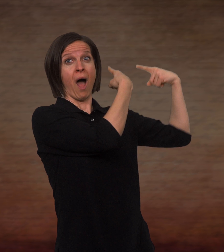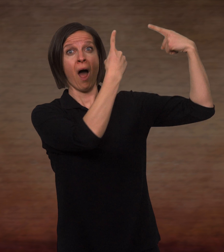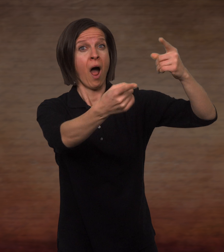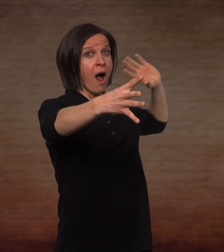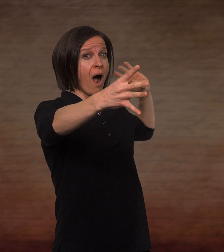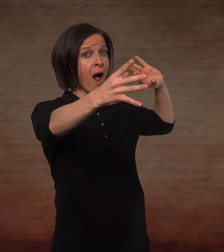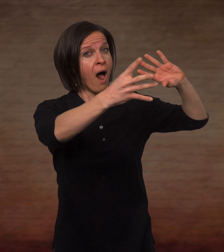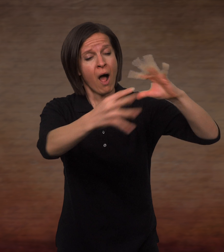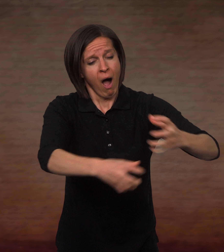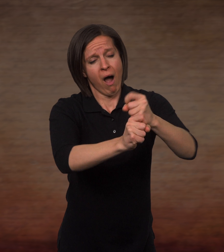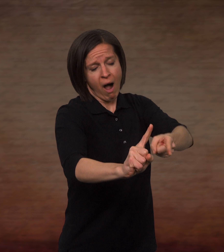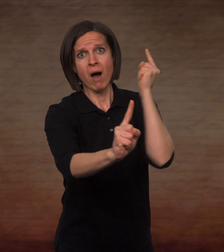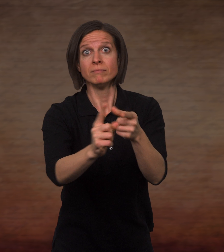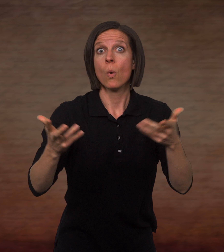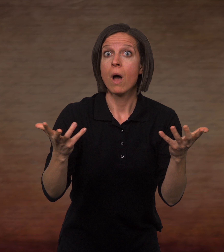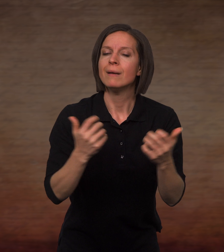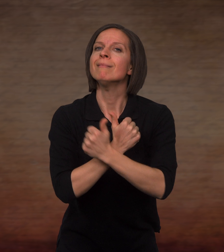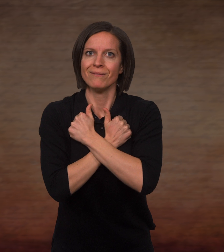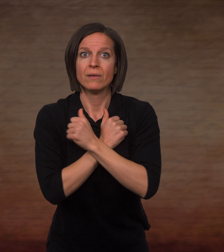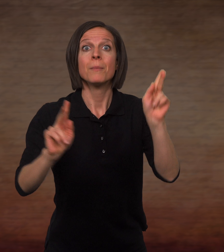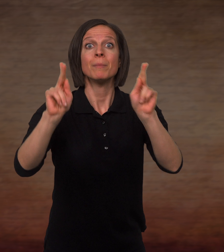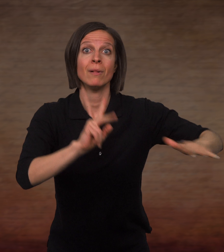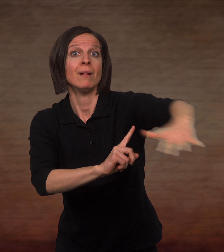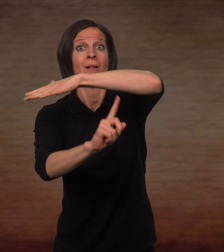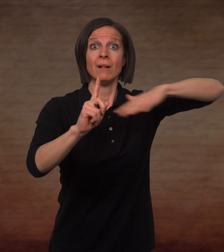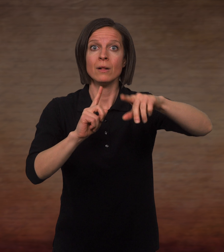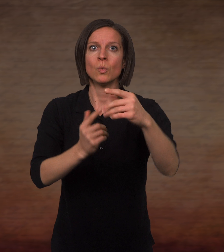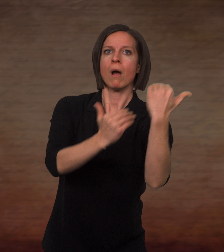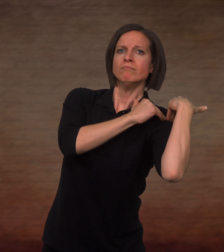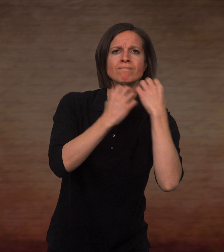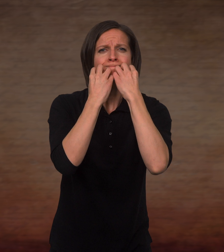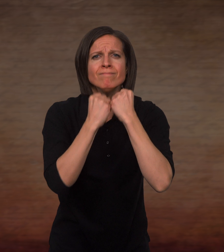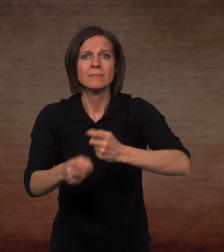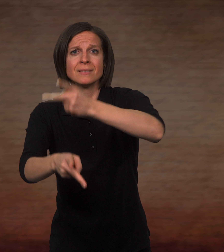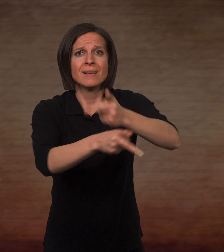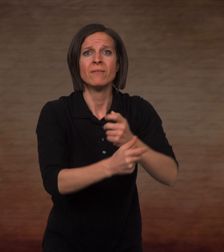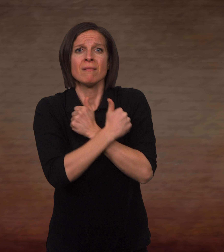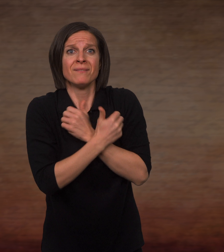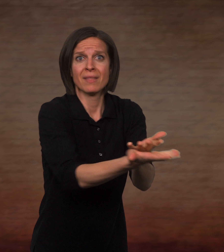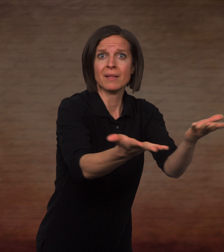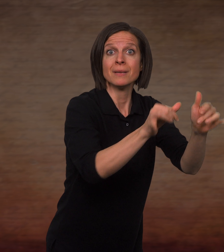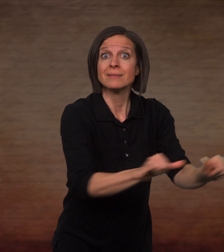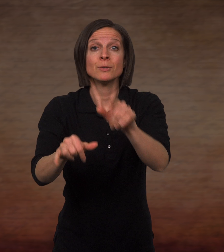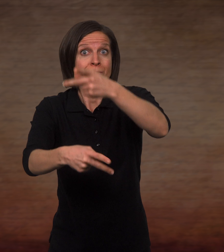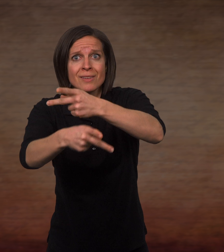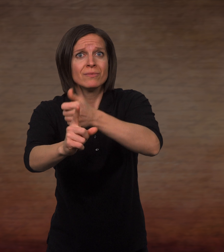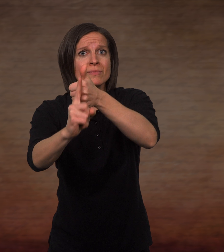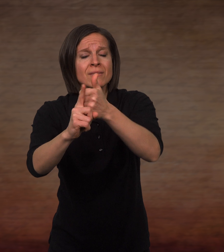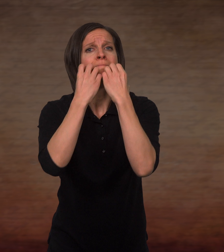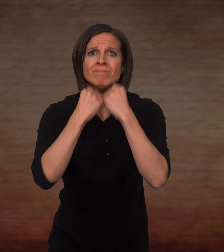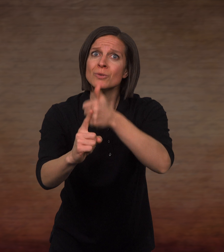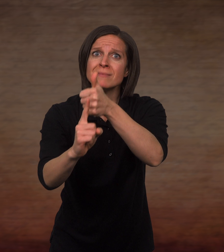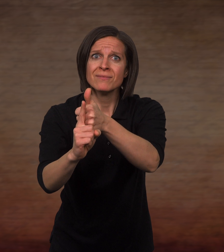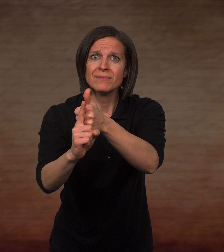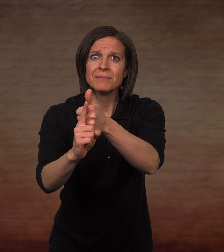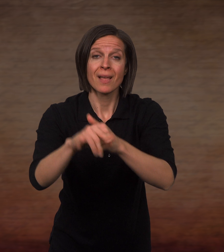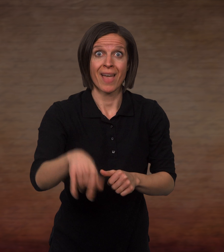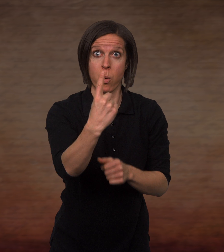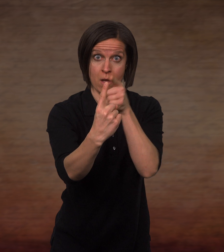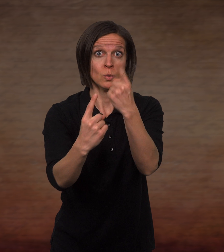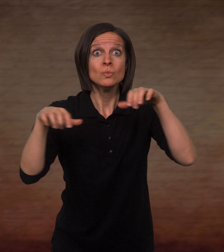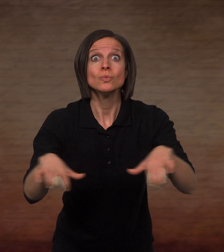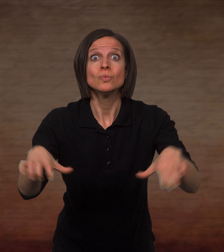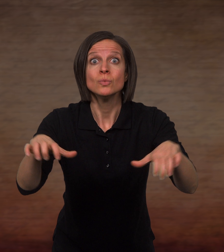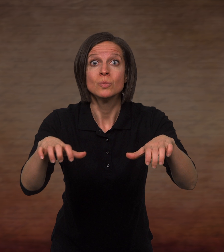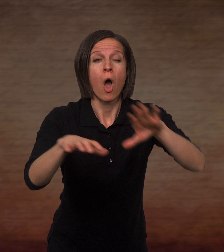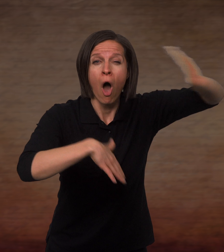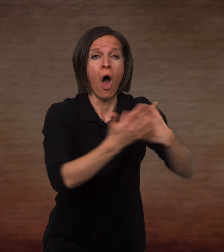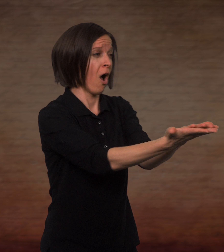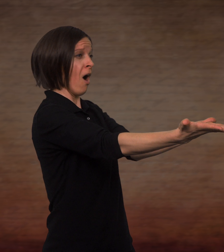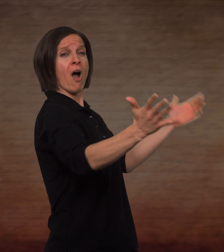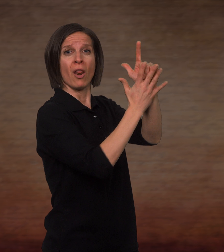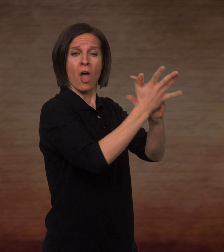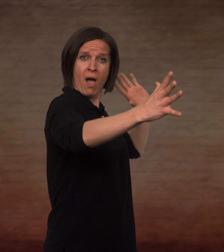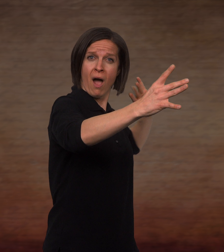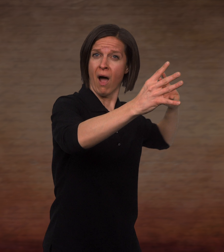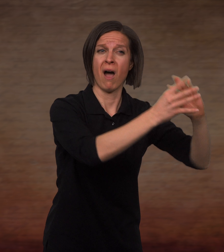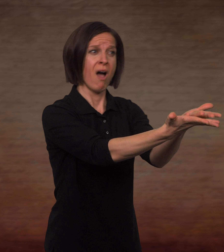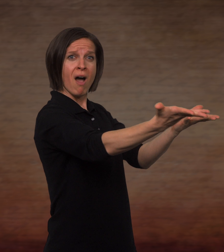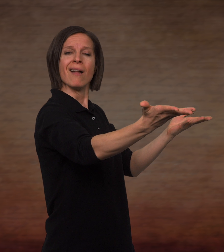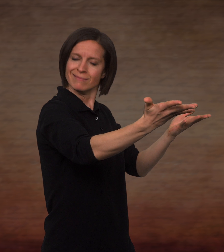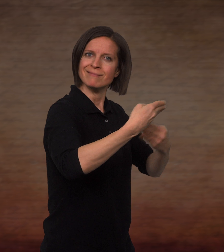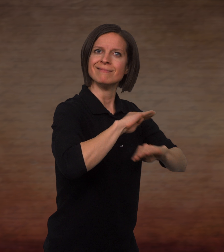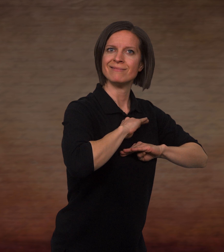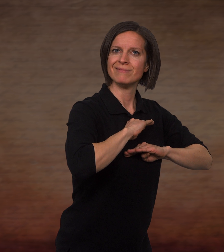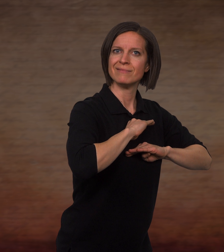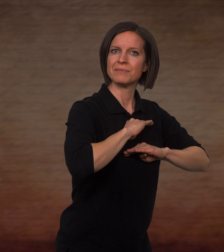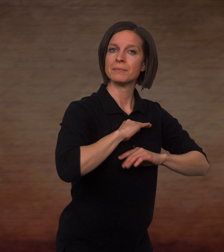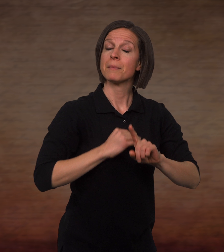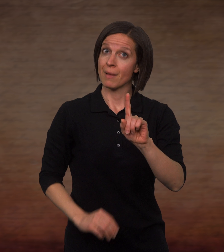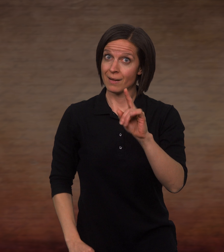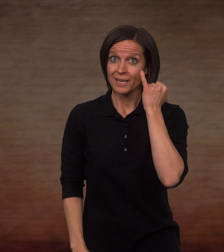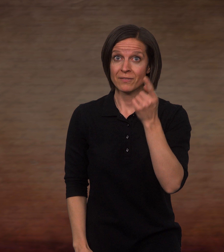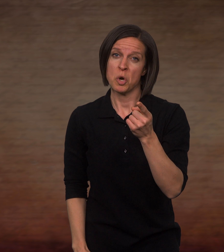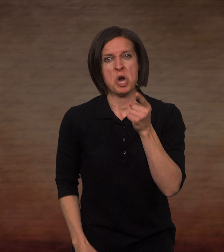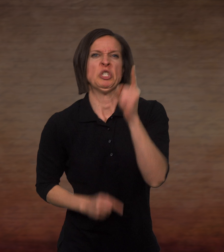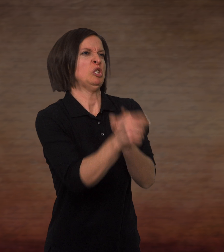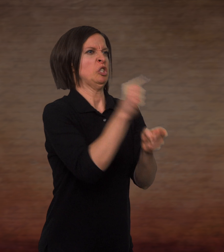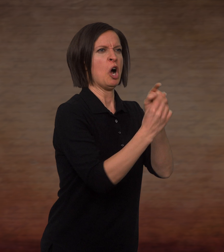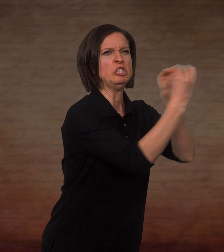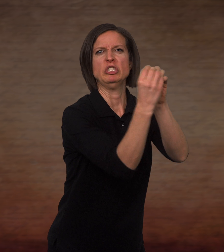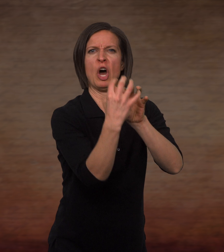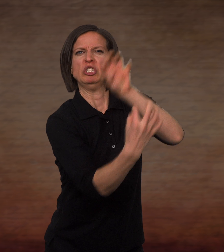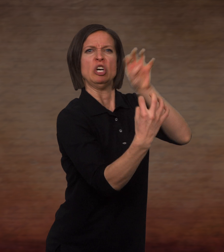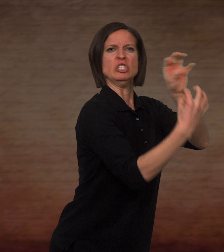But if you keep on biting and devouring one another, watch out, or you will be consumed by one another.